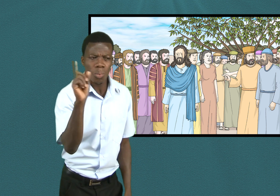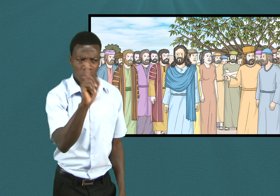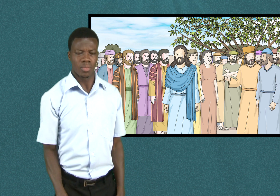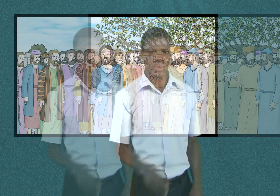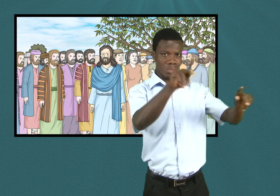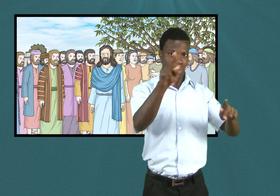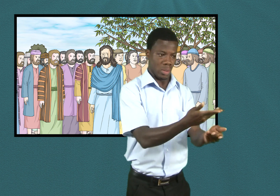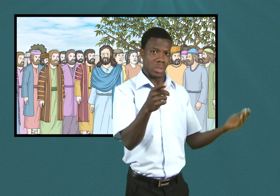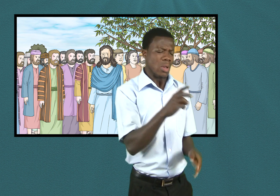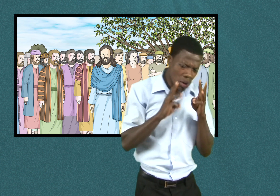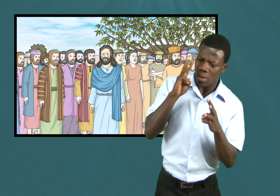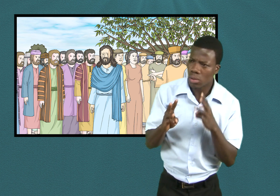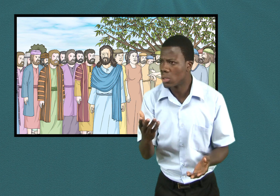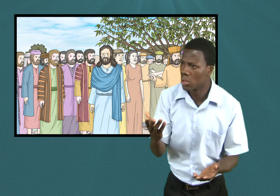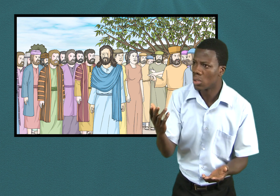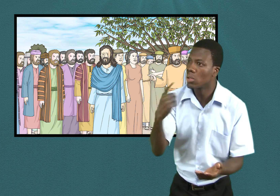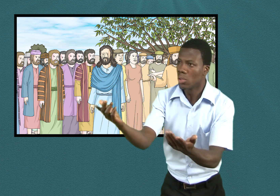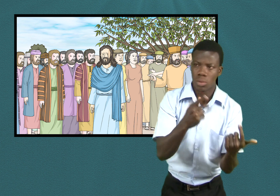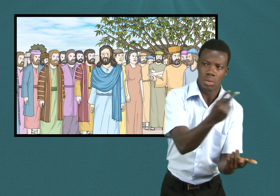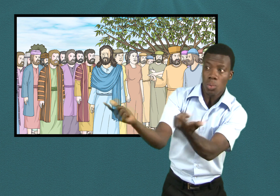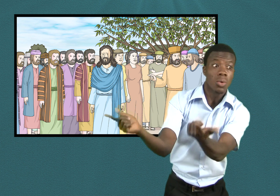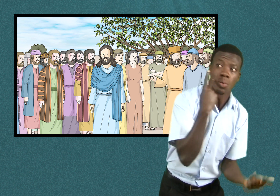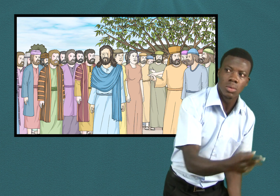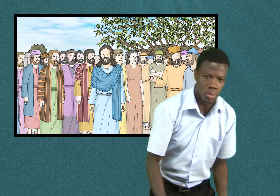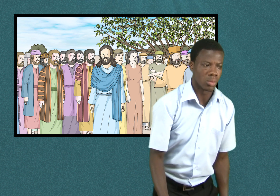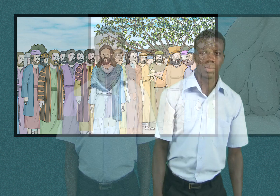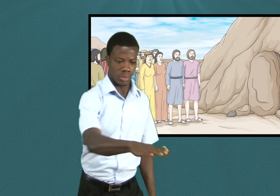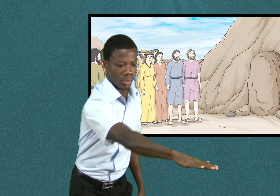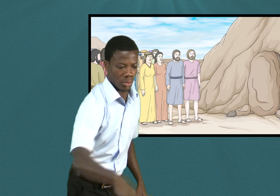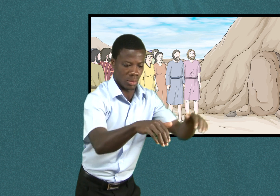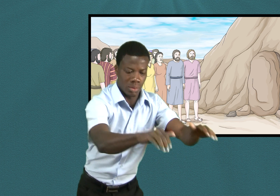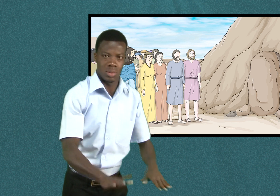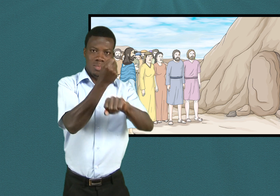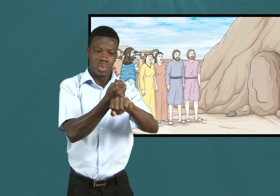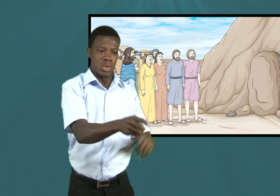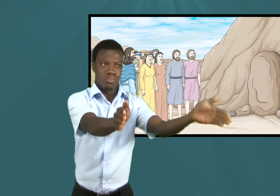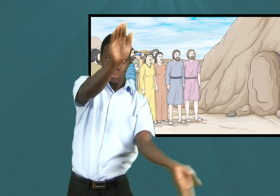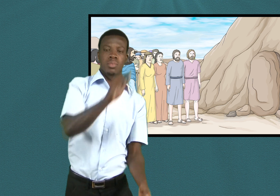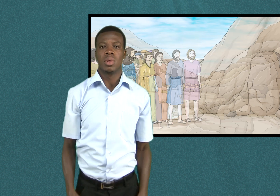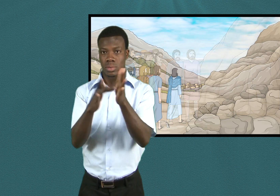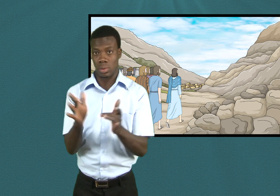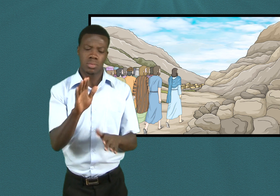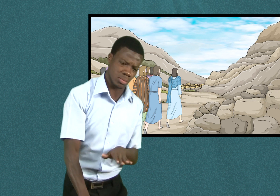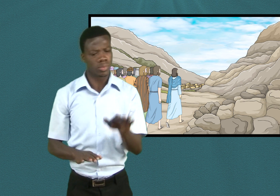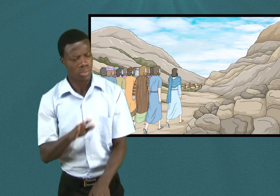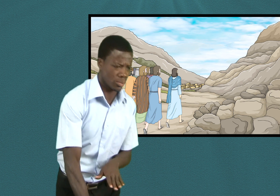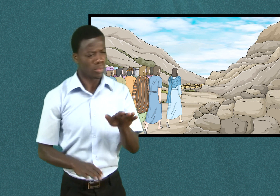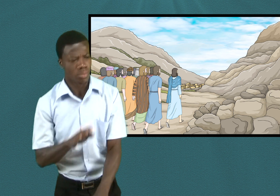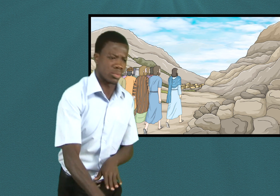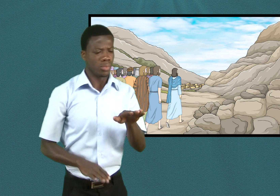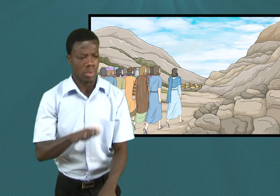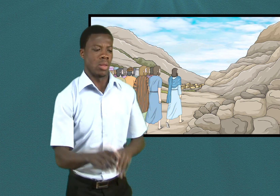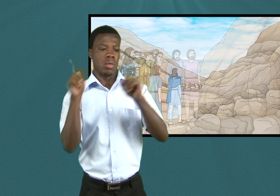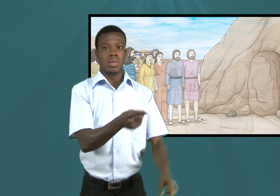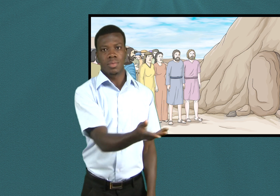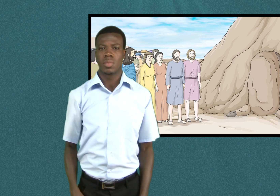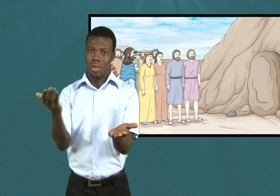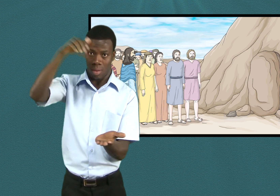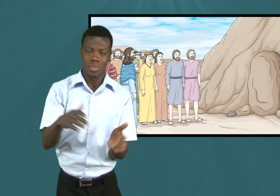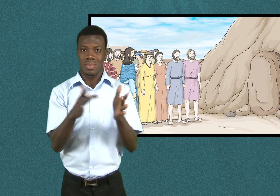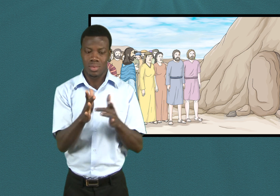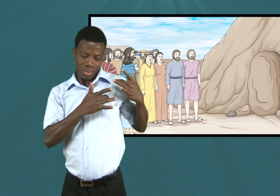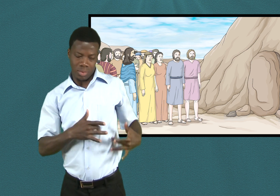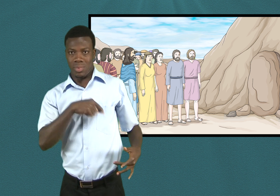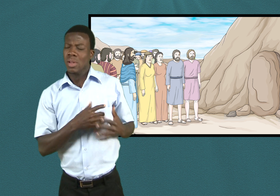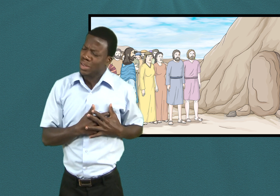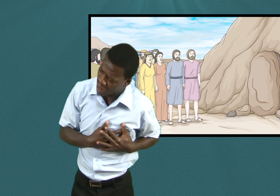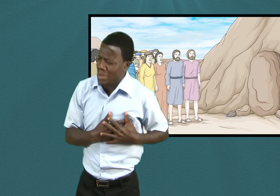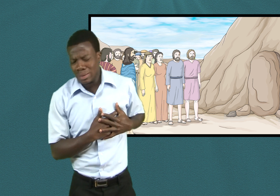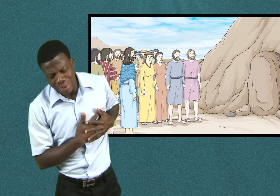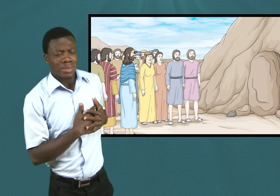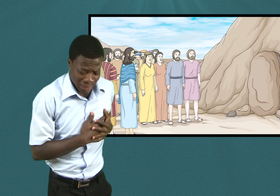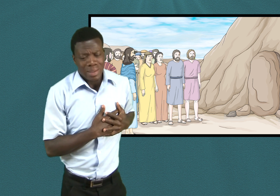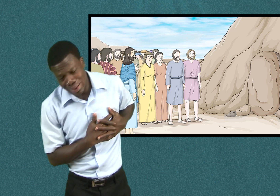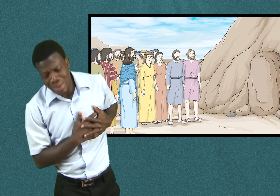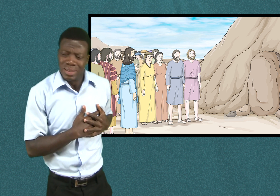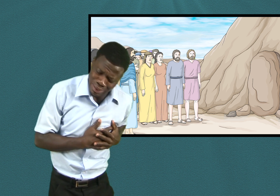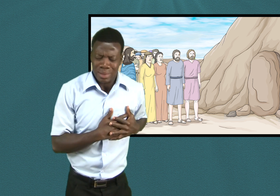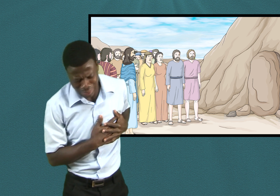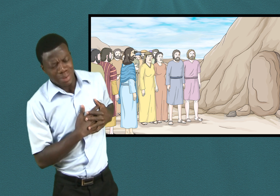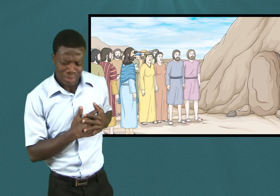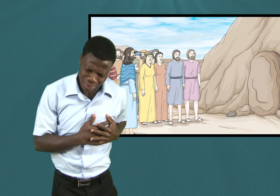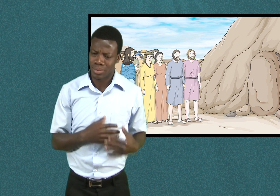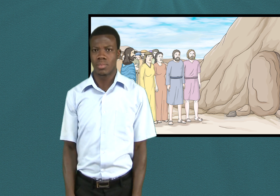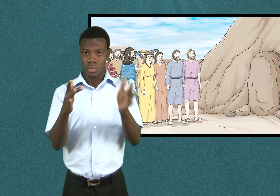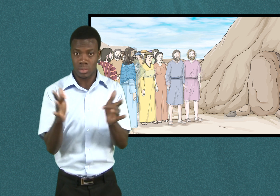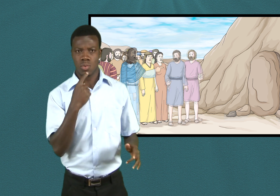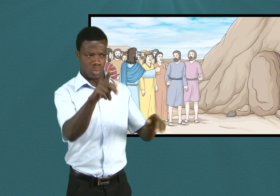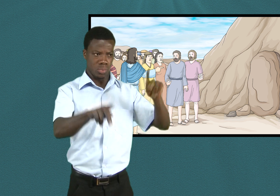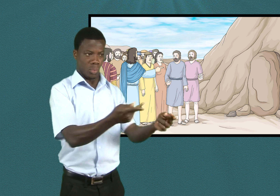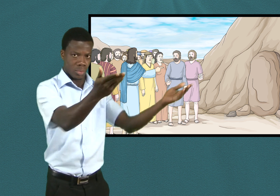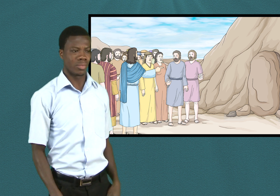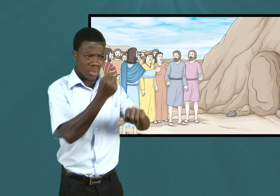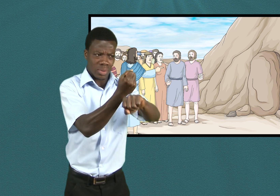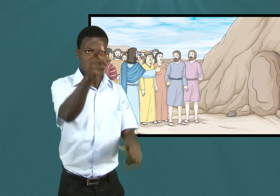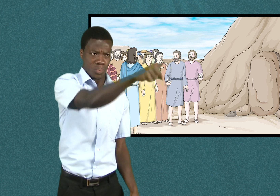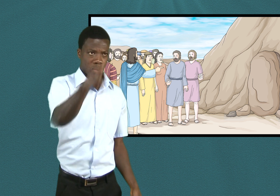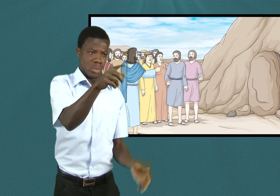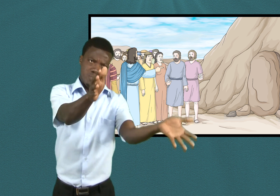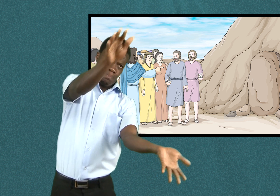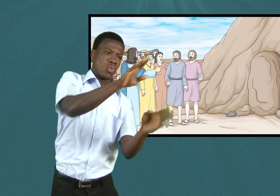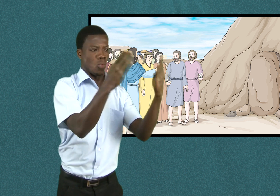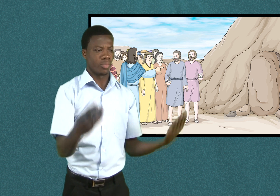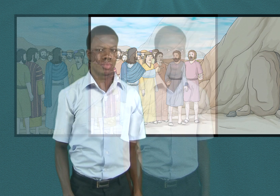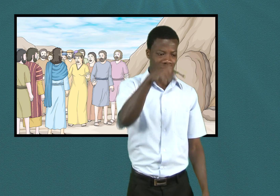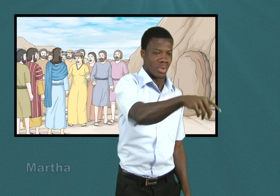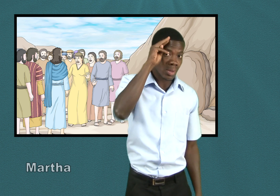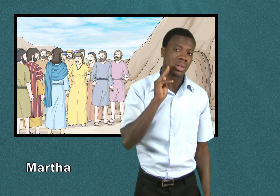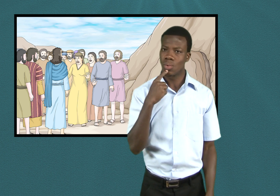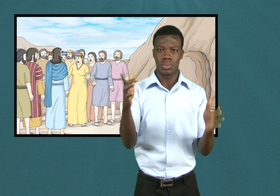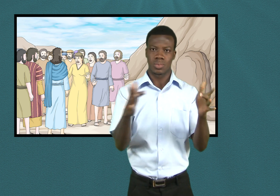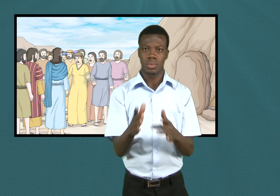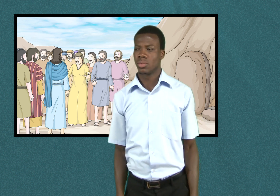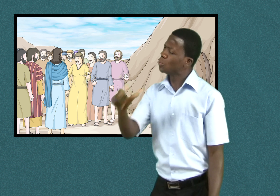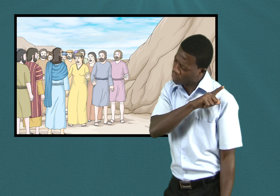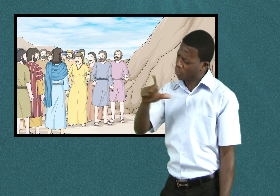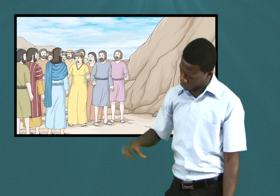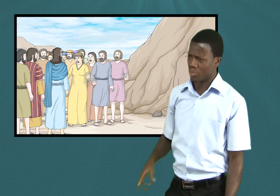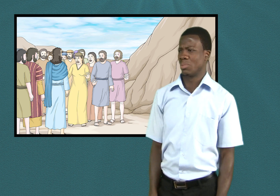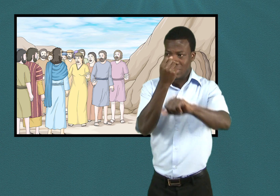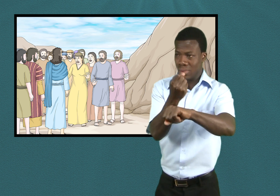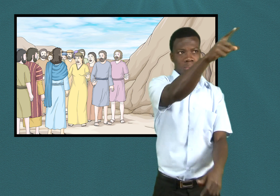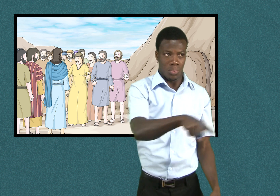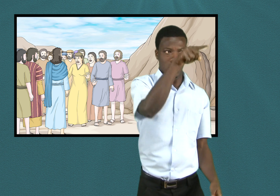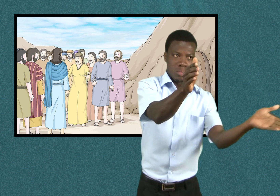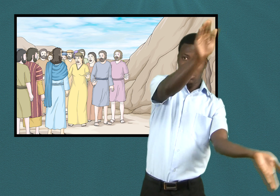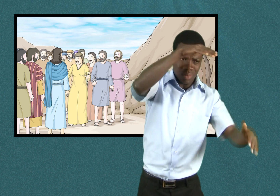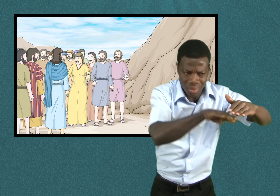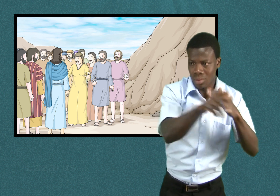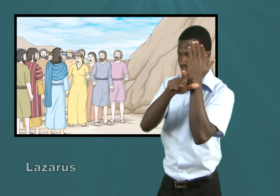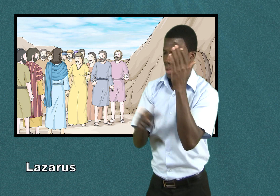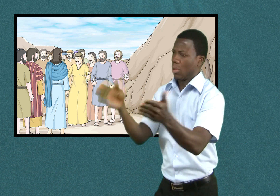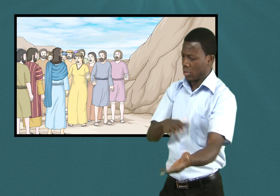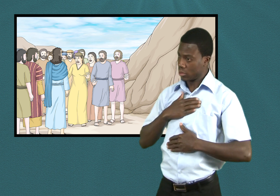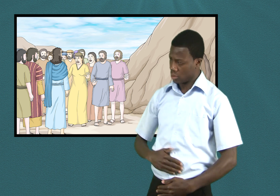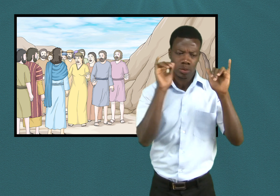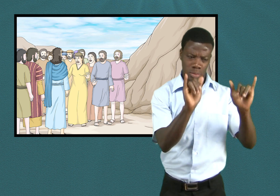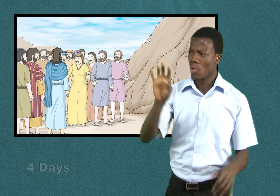It was a cave with a stone laid across the entrance. “Take away the stone,” Jesus said. “Lord, by now he stinks,” said Martha, the sister of the dead man.